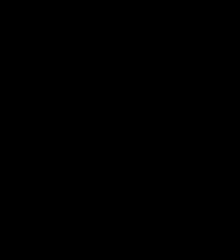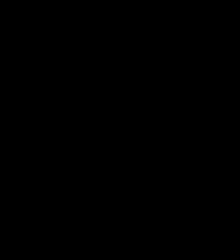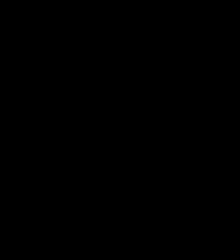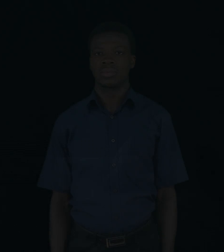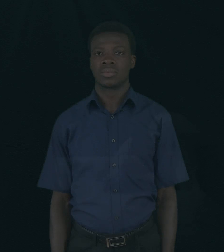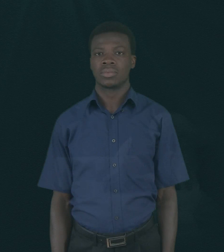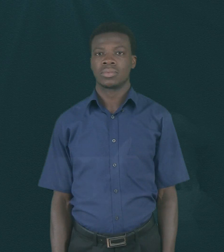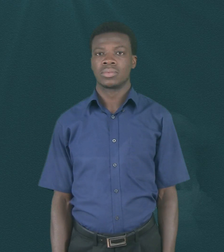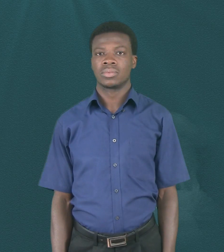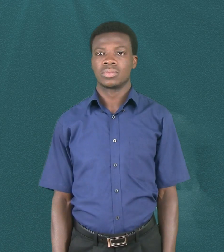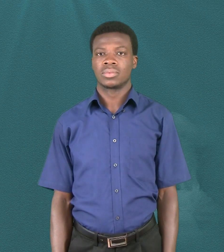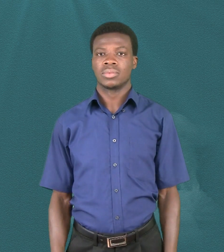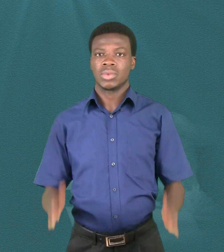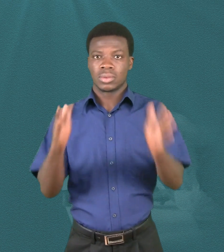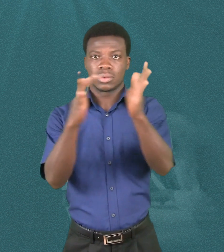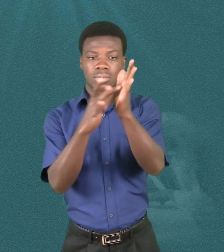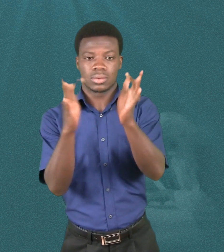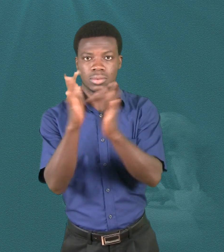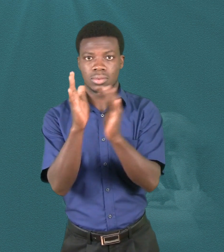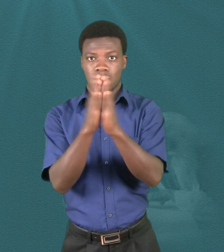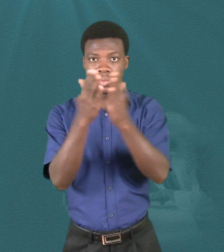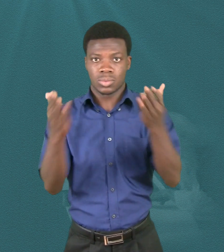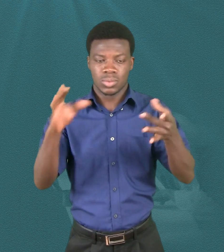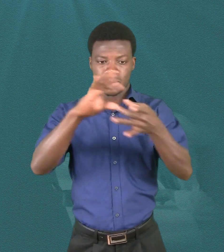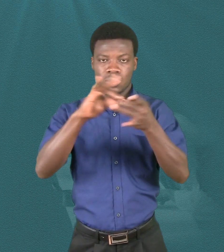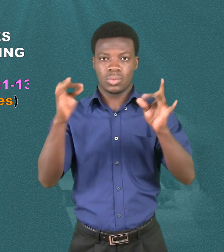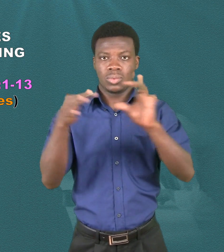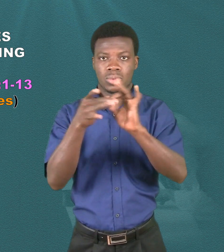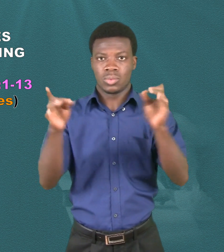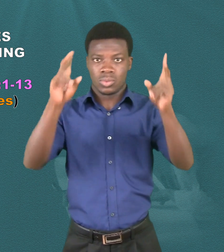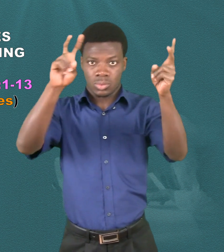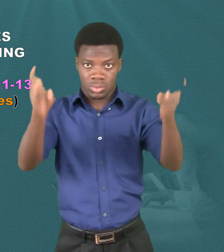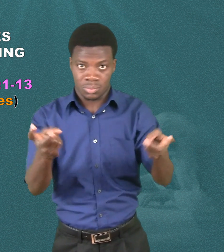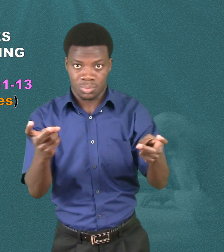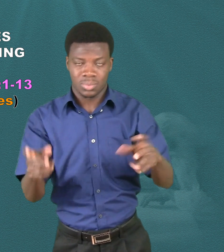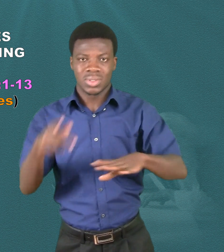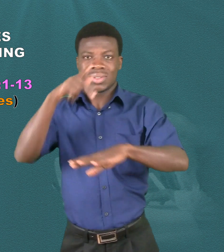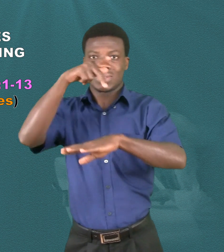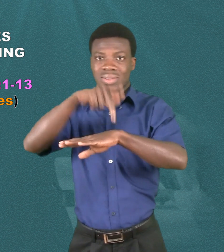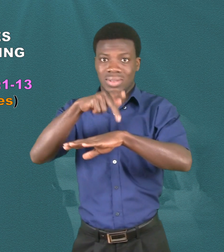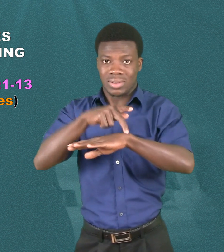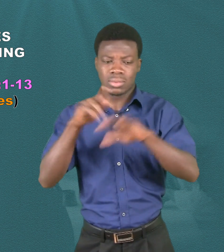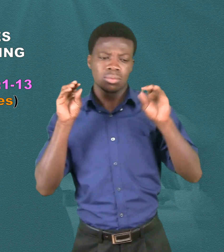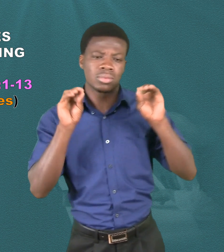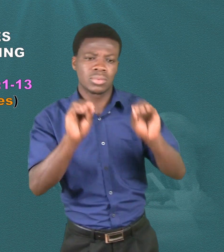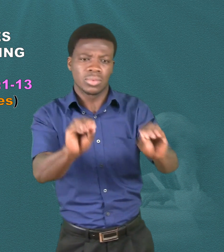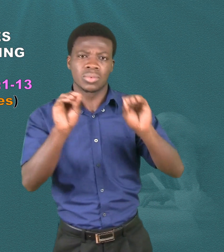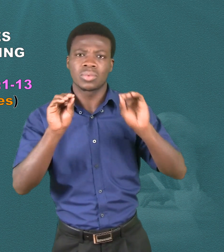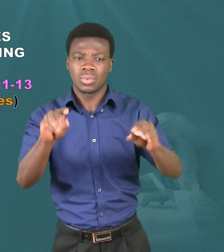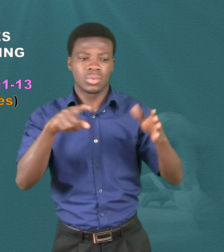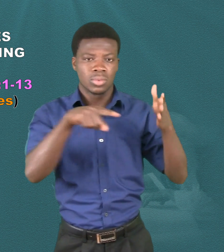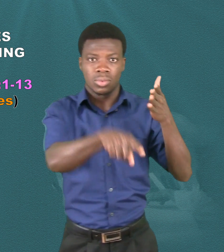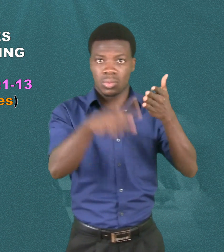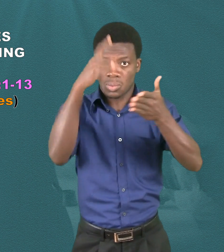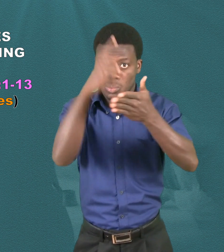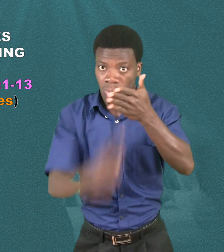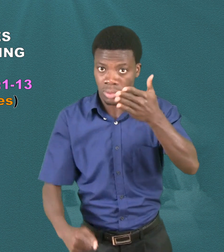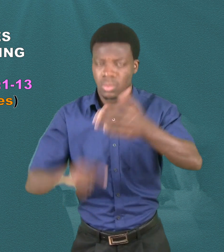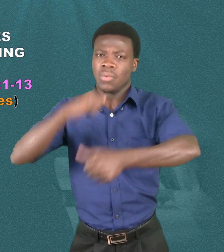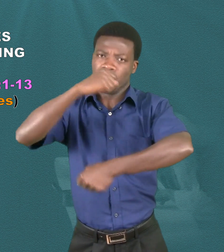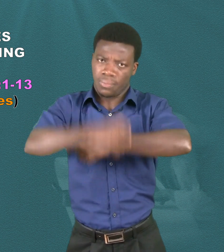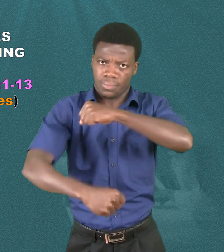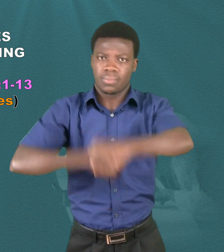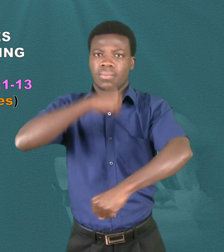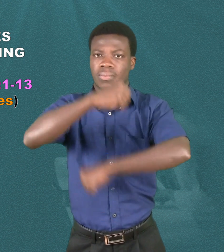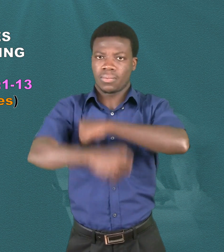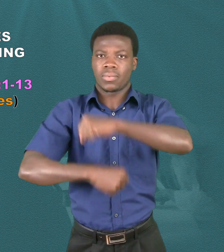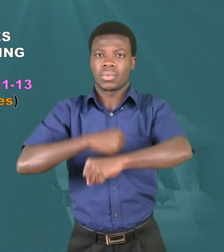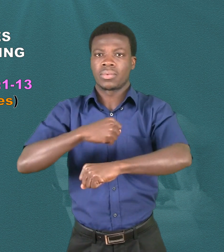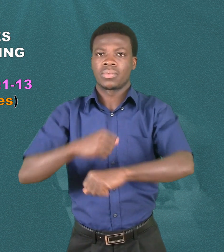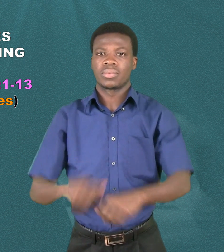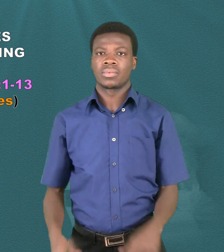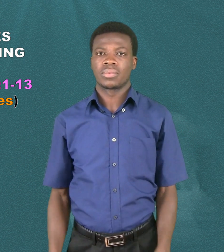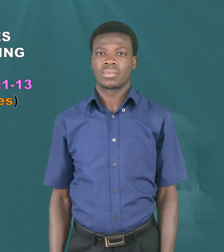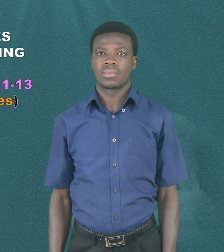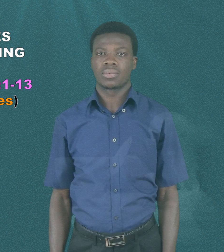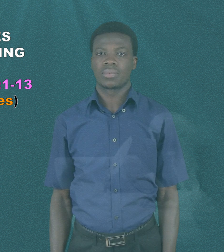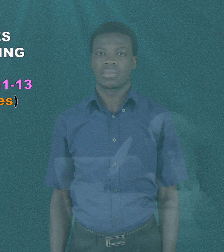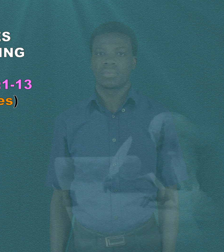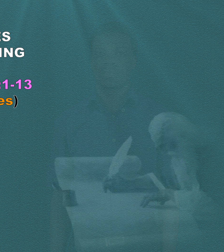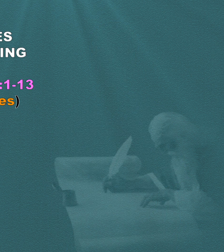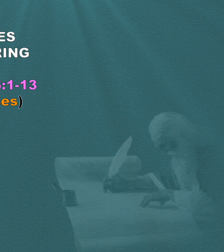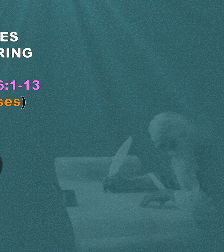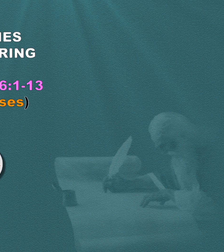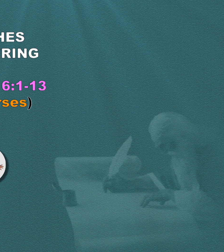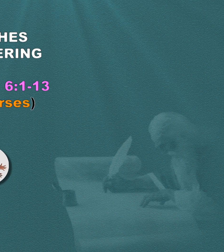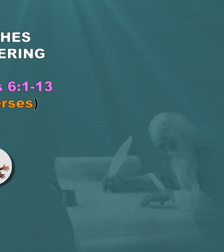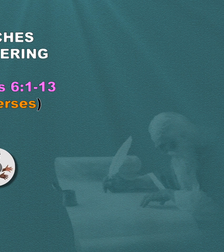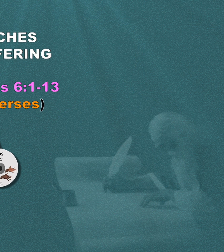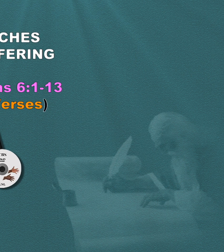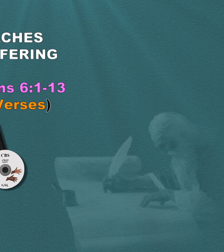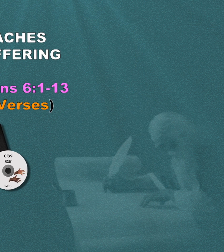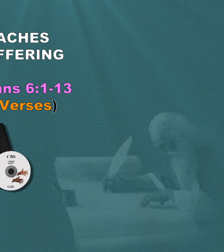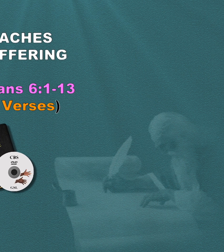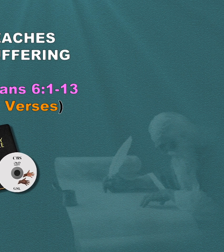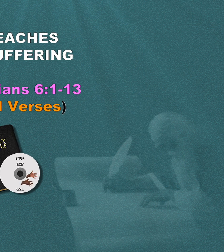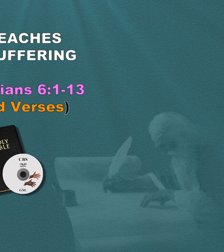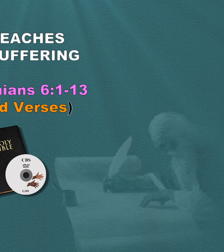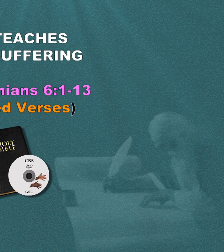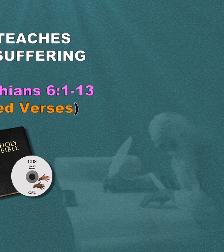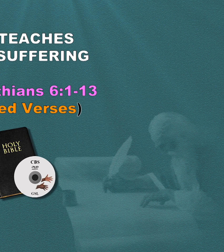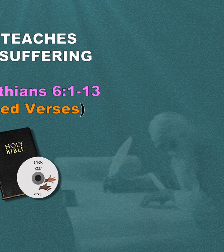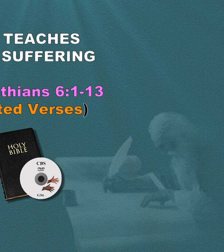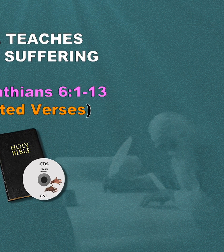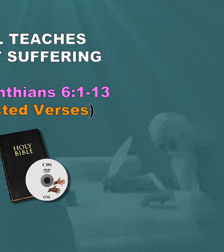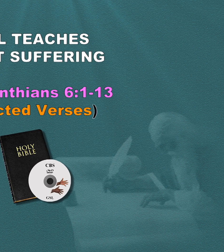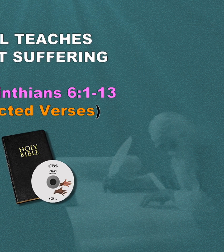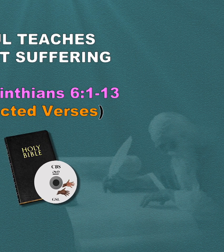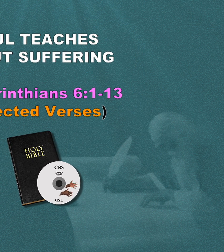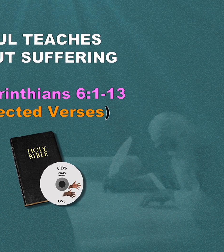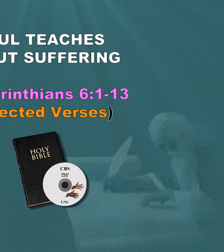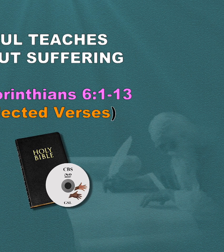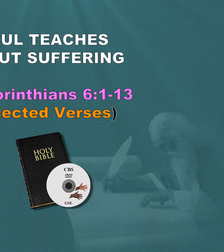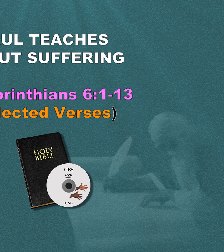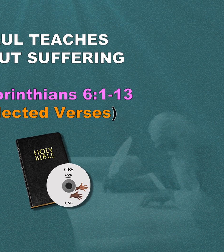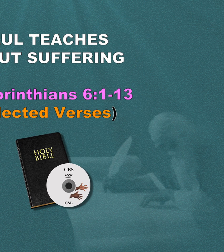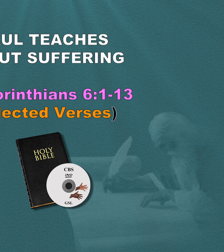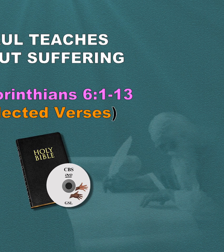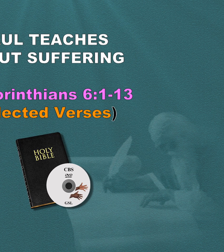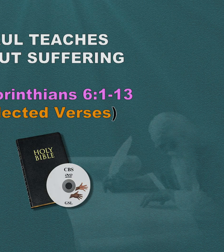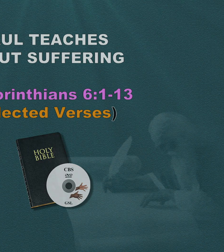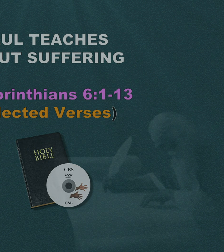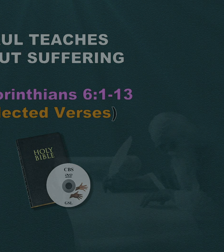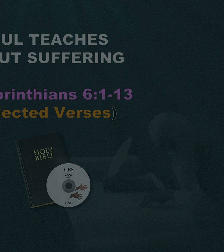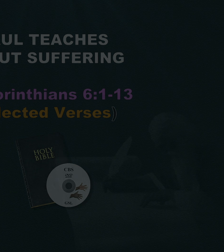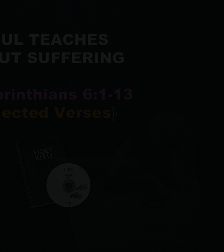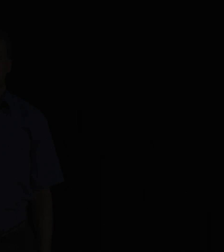Paul teaches about suffering